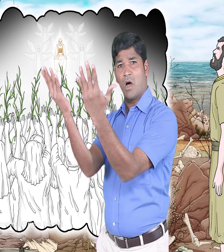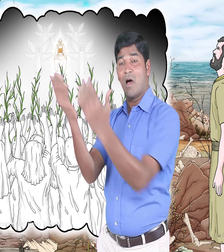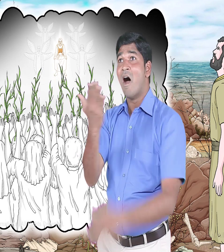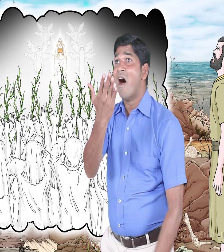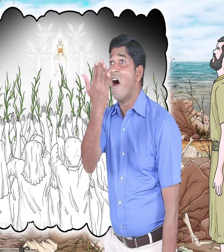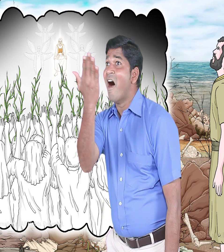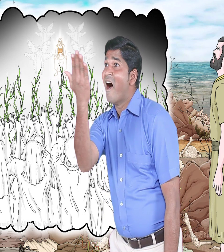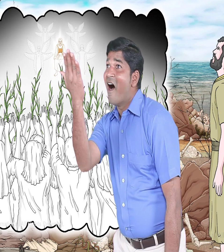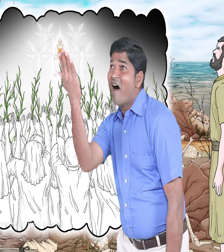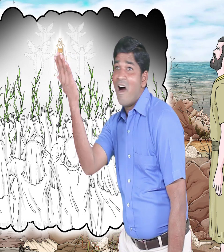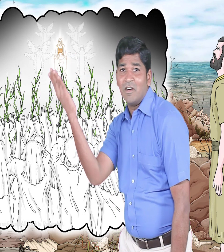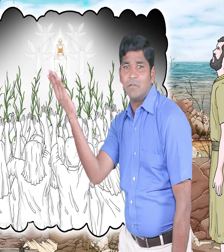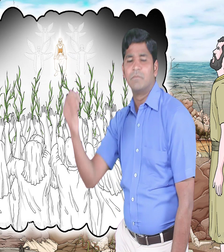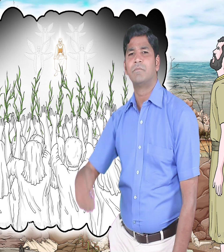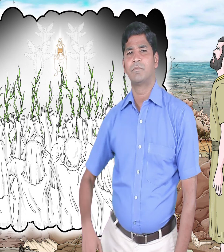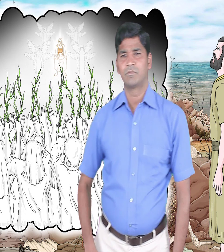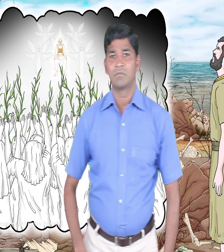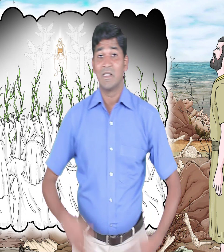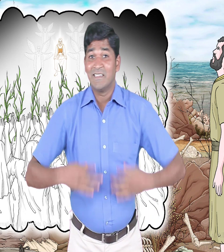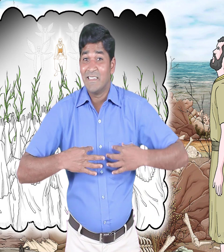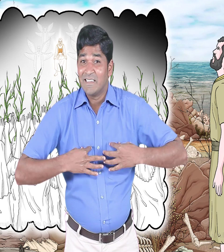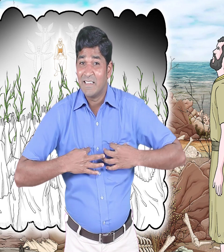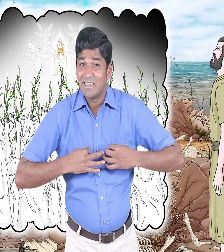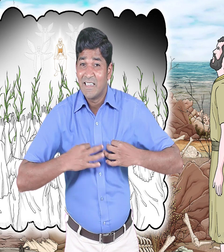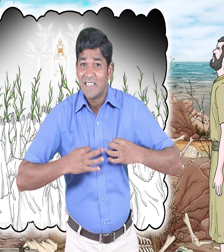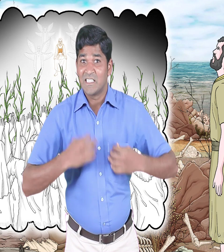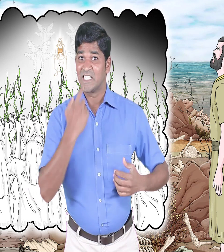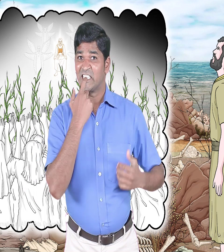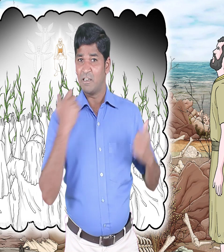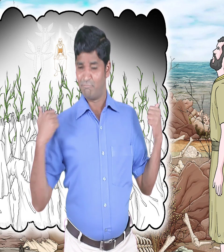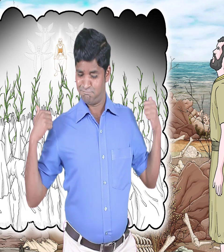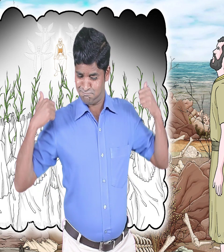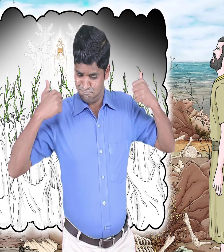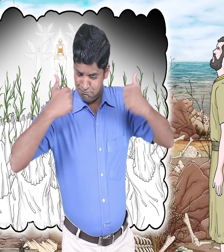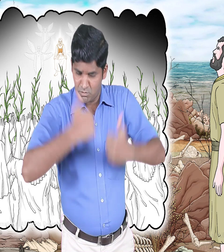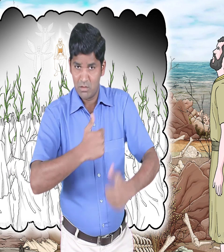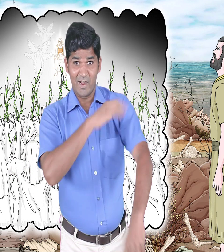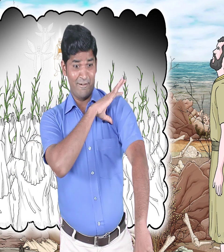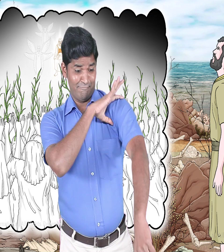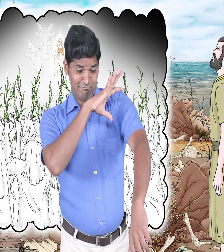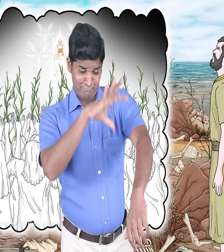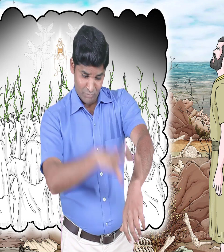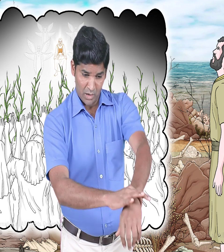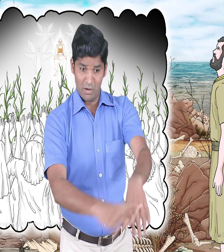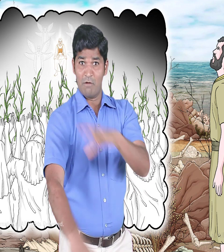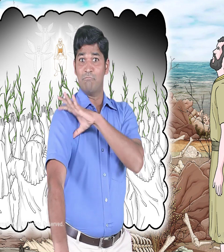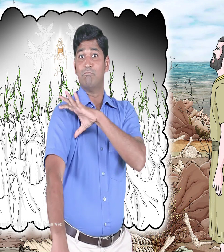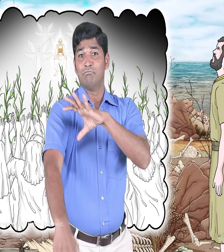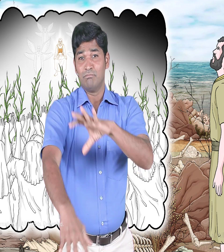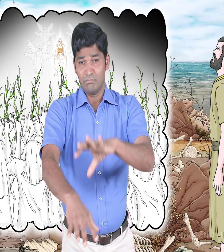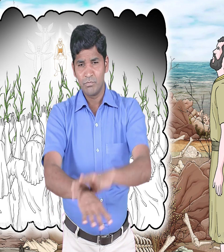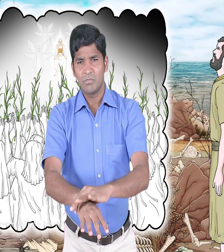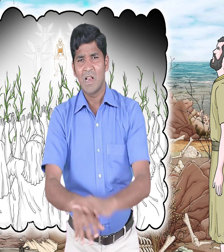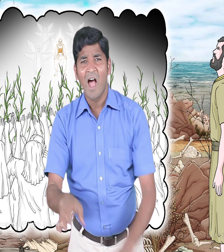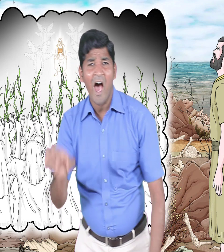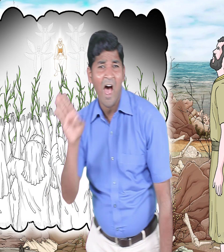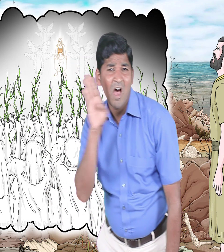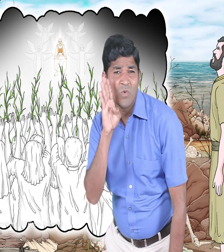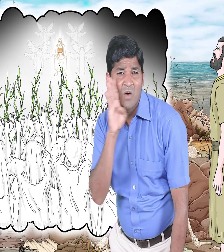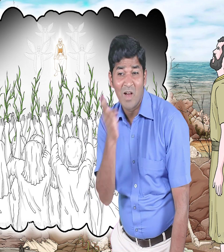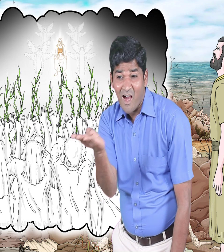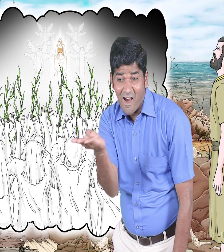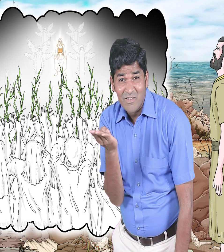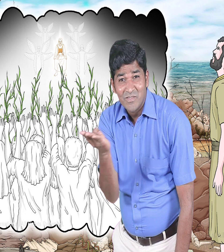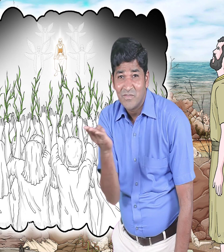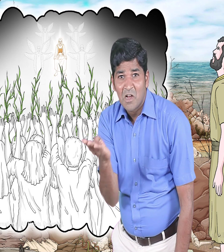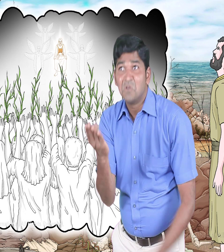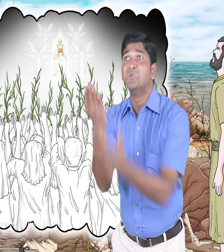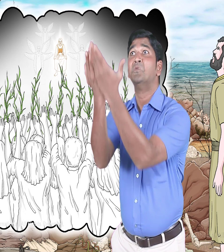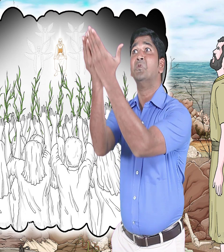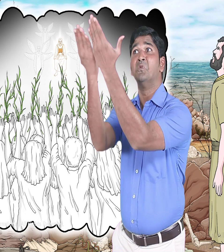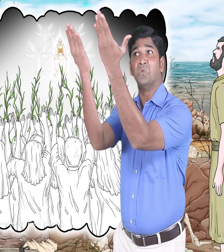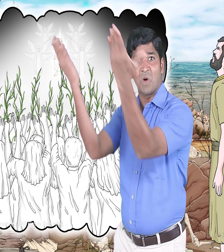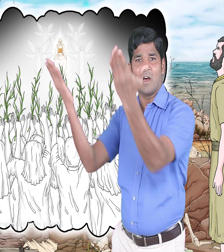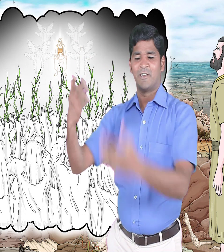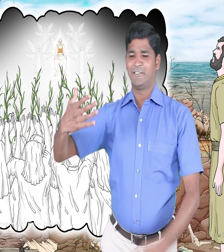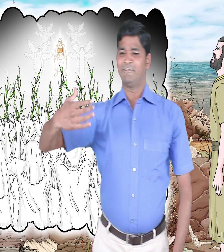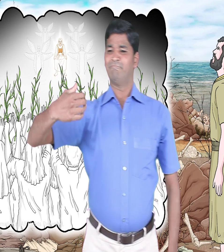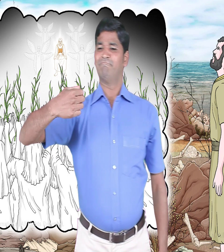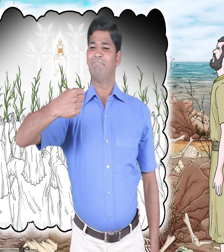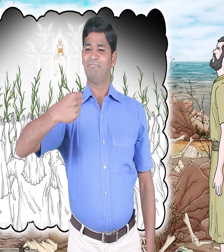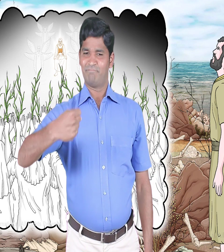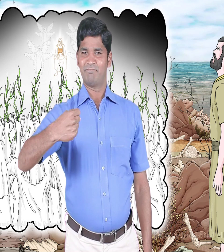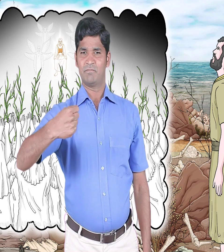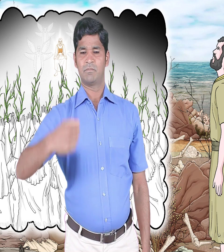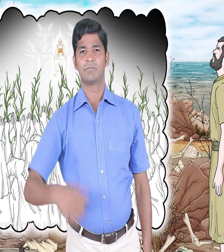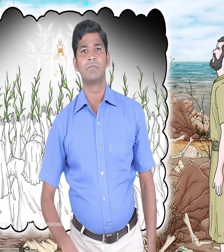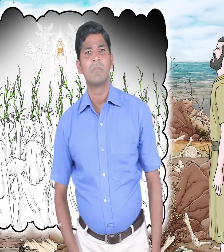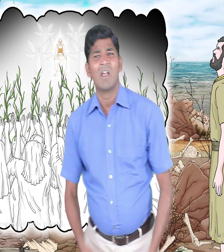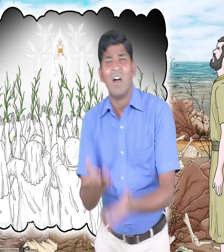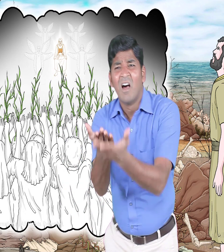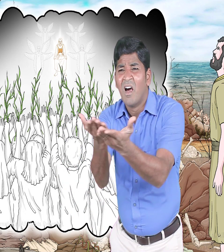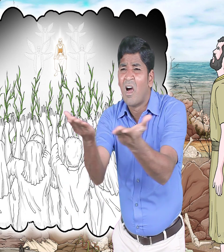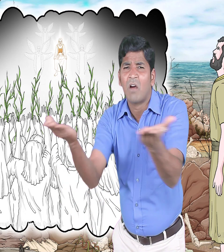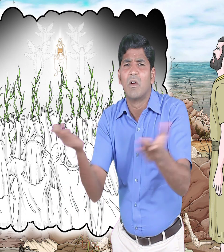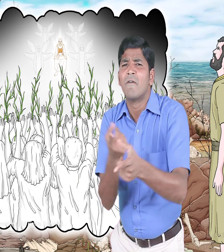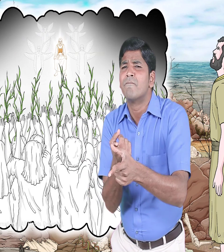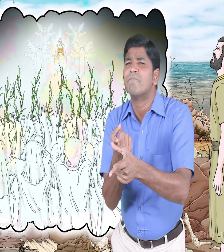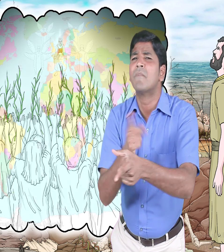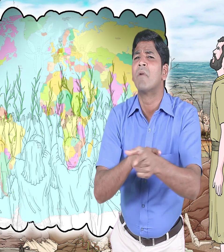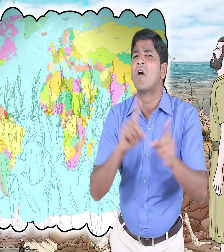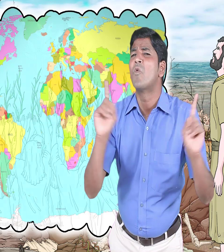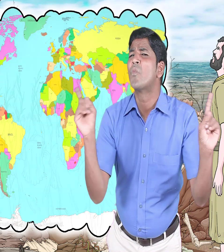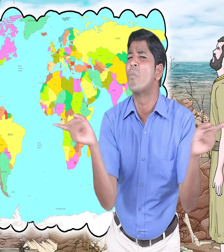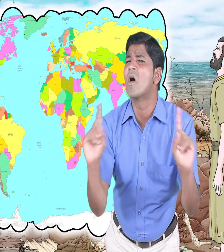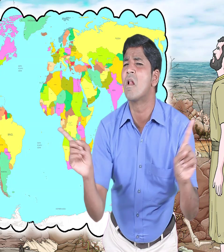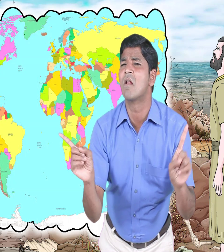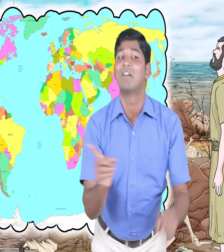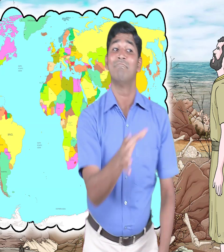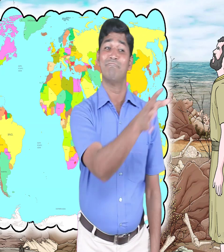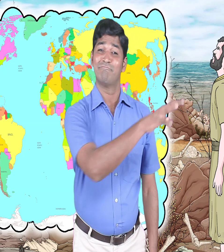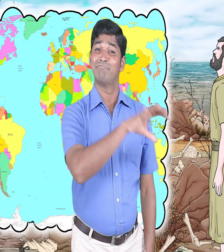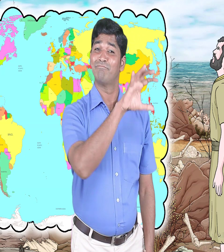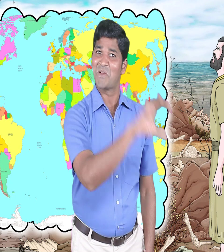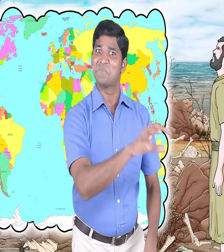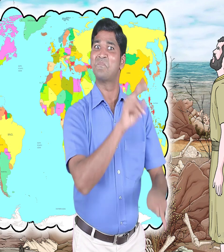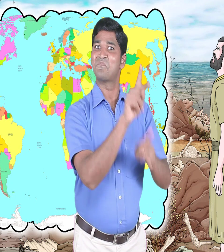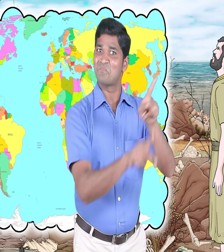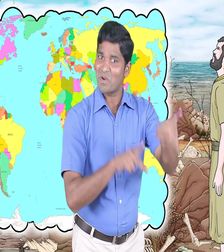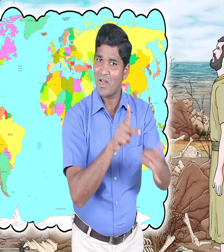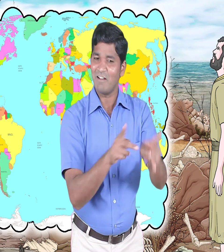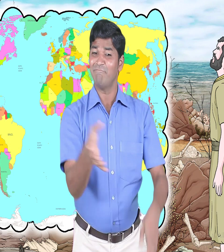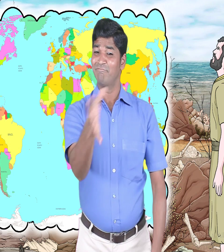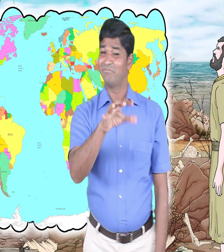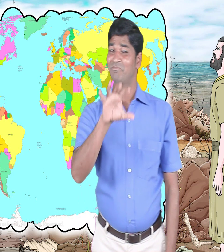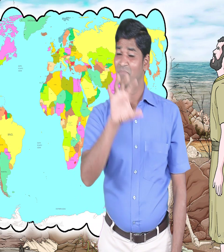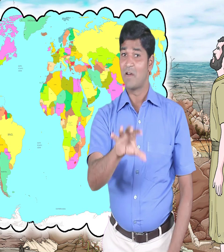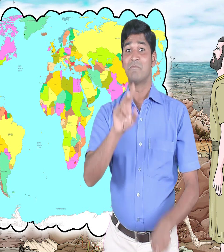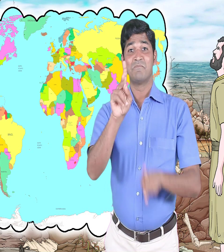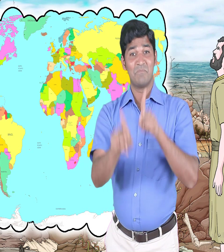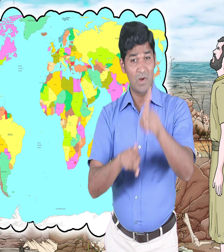They were wearing white robes and holding palm branches in their hands.